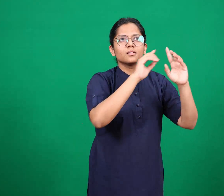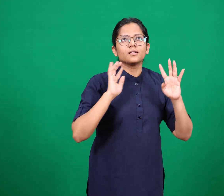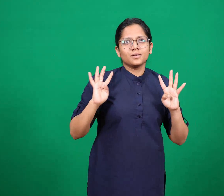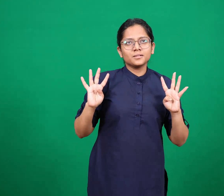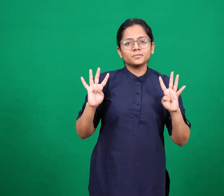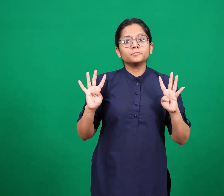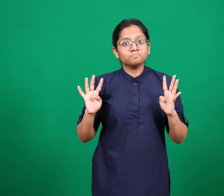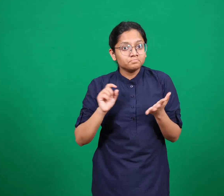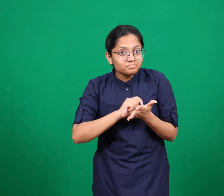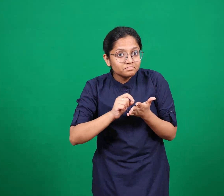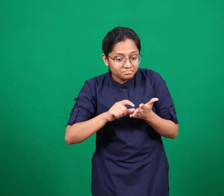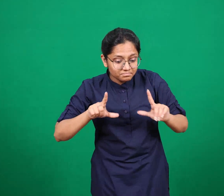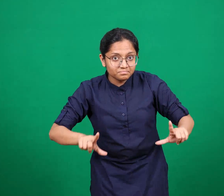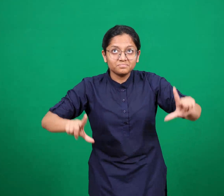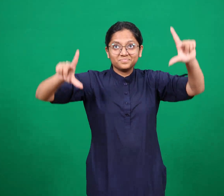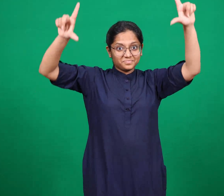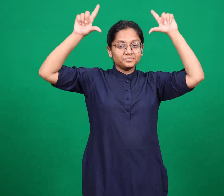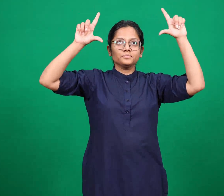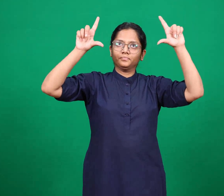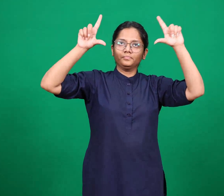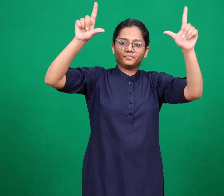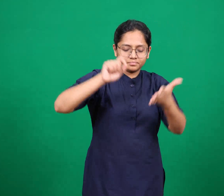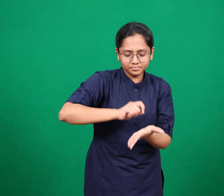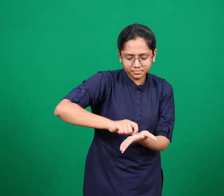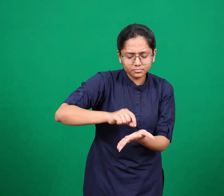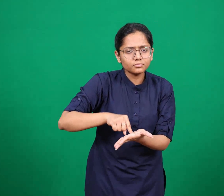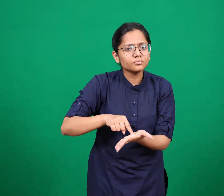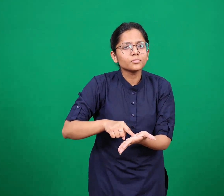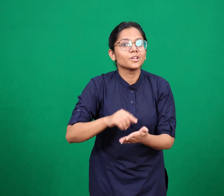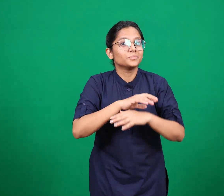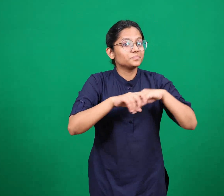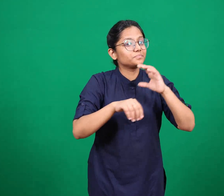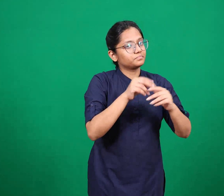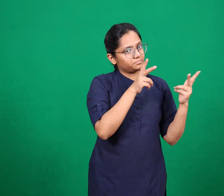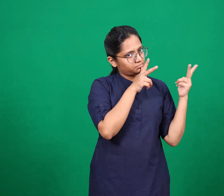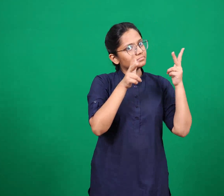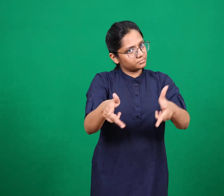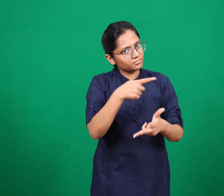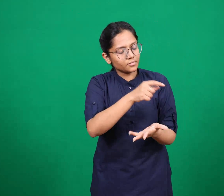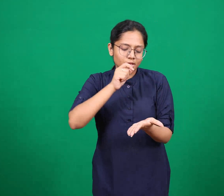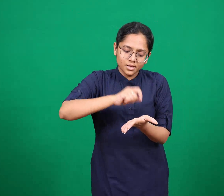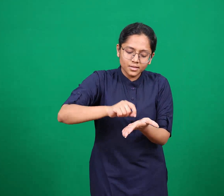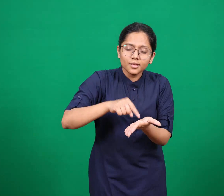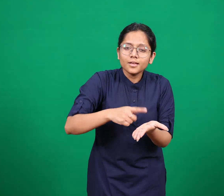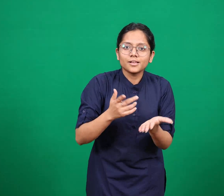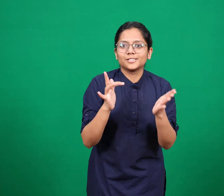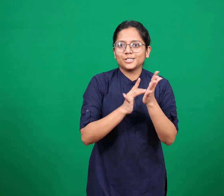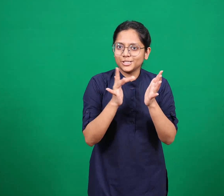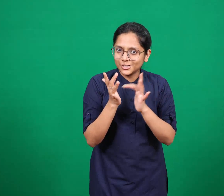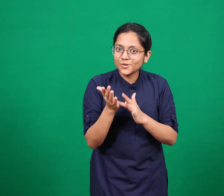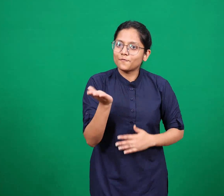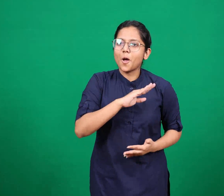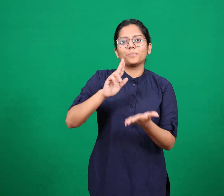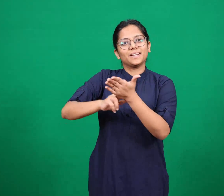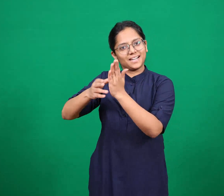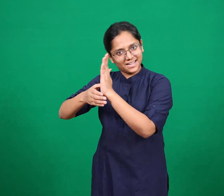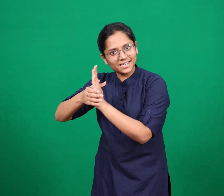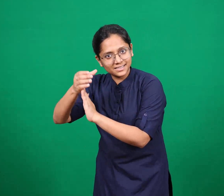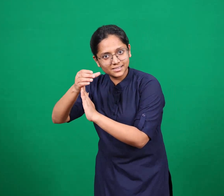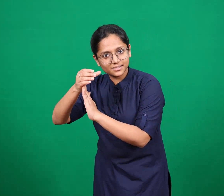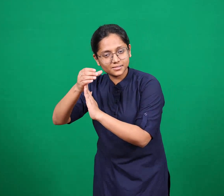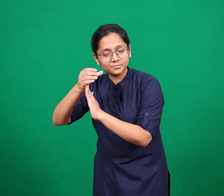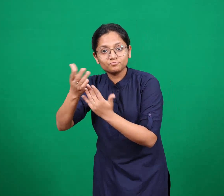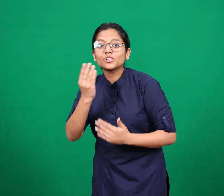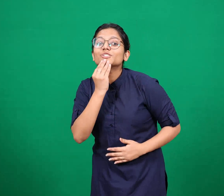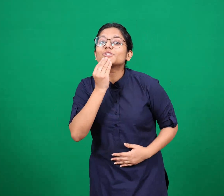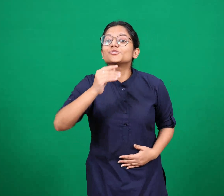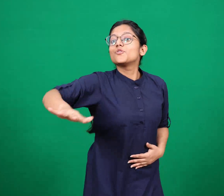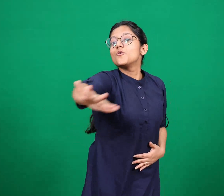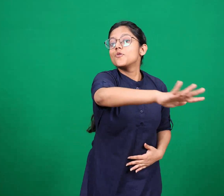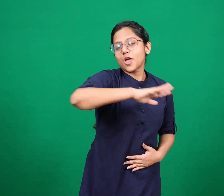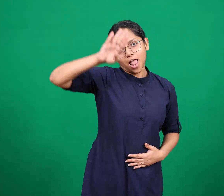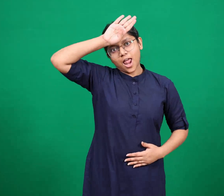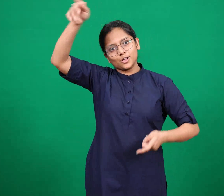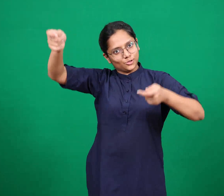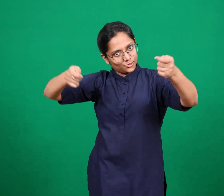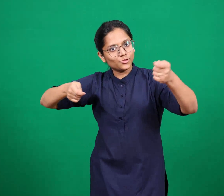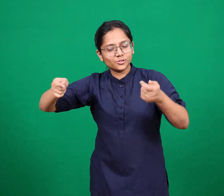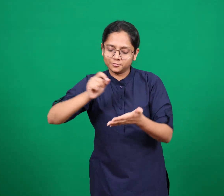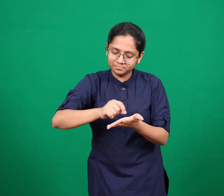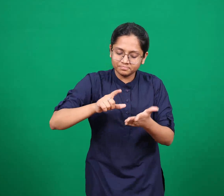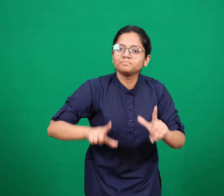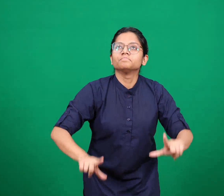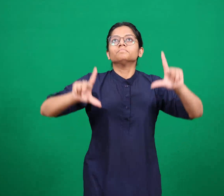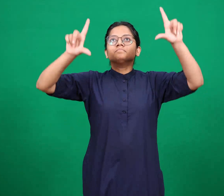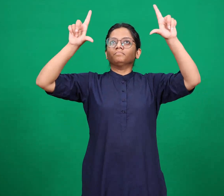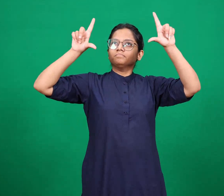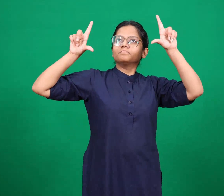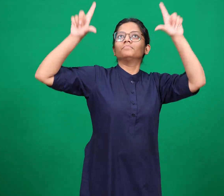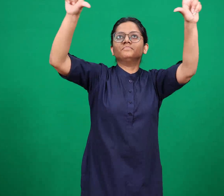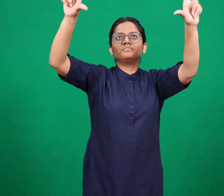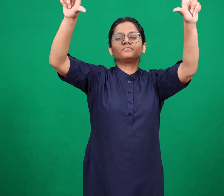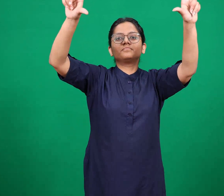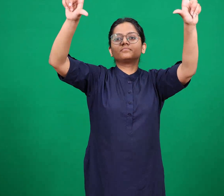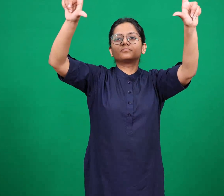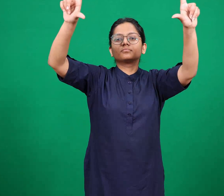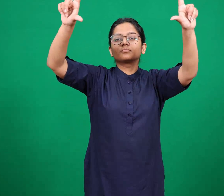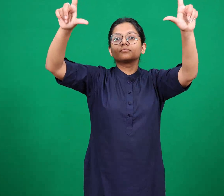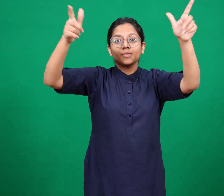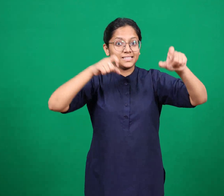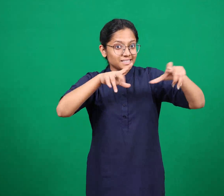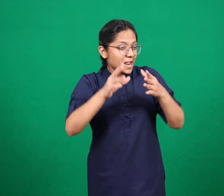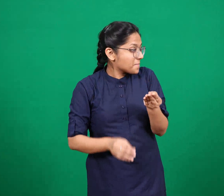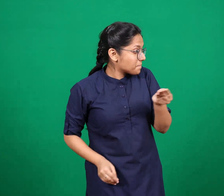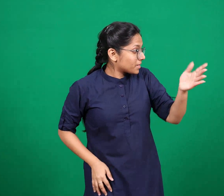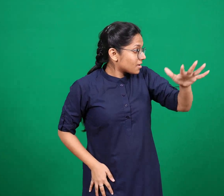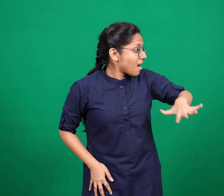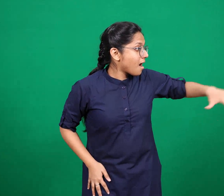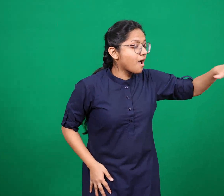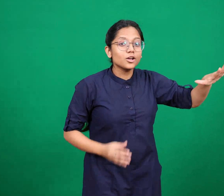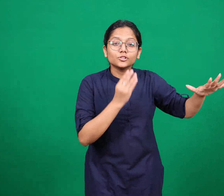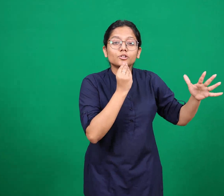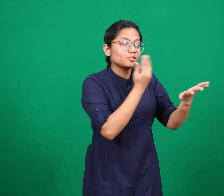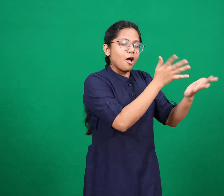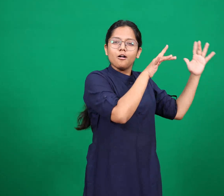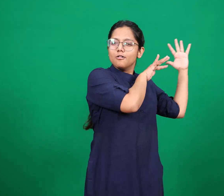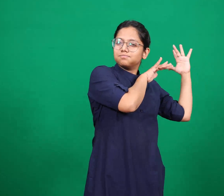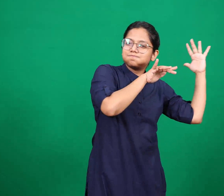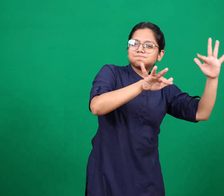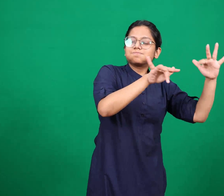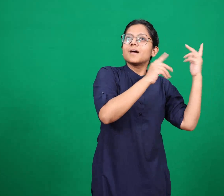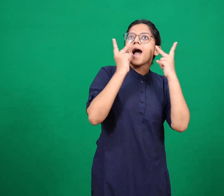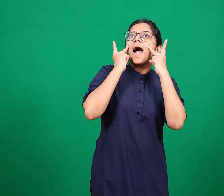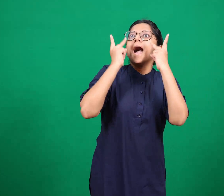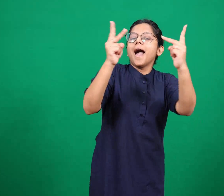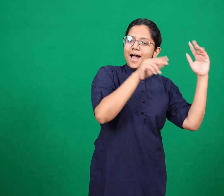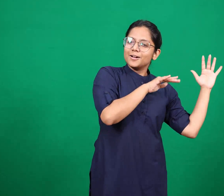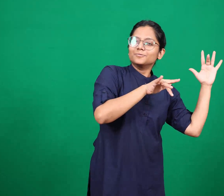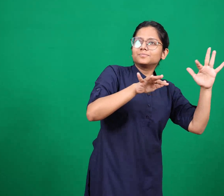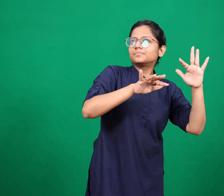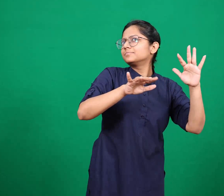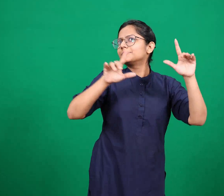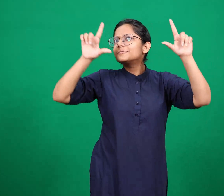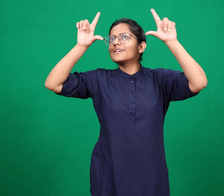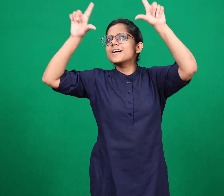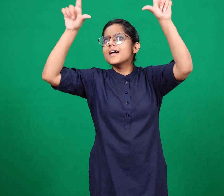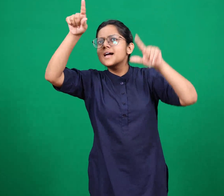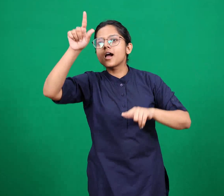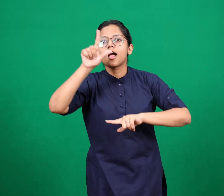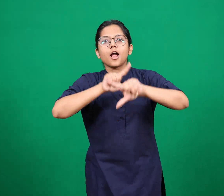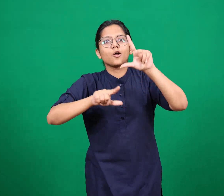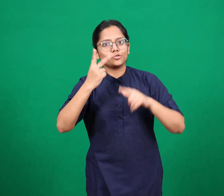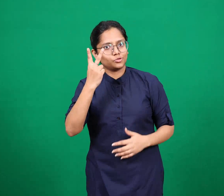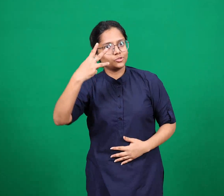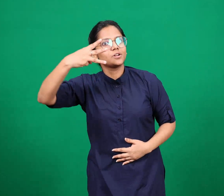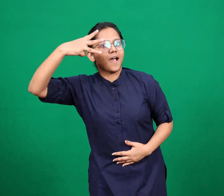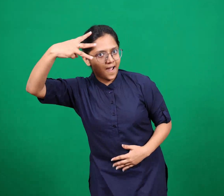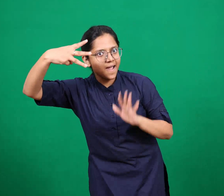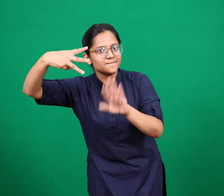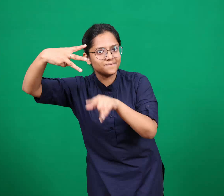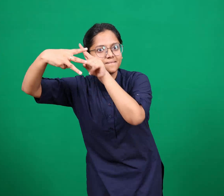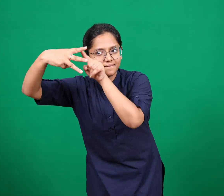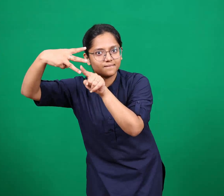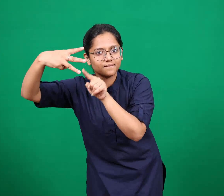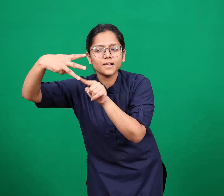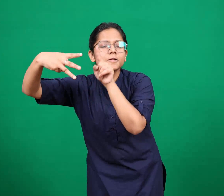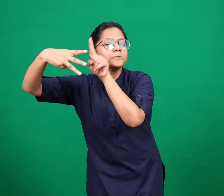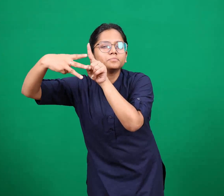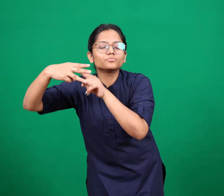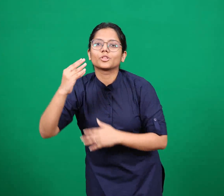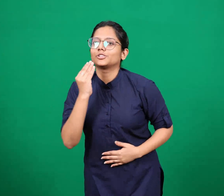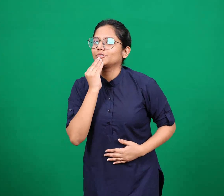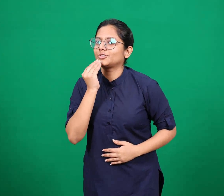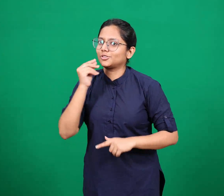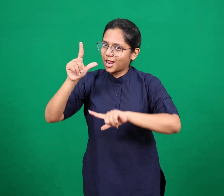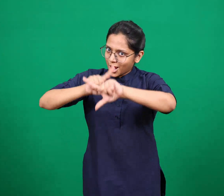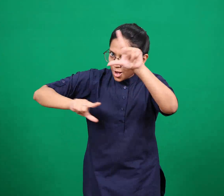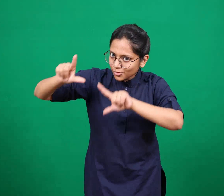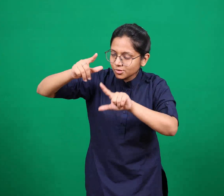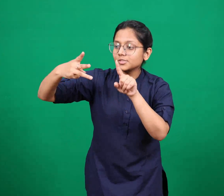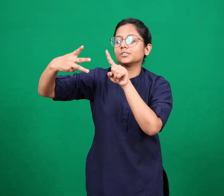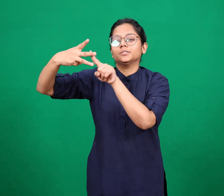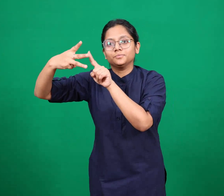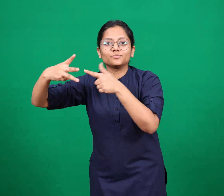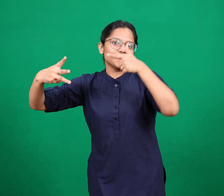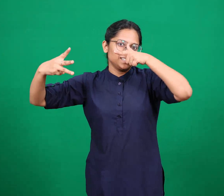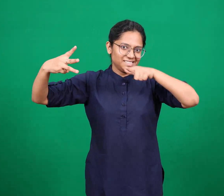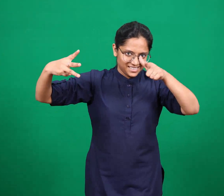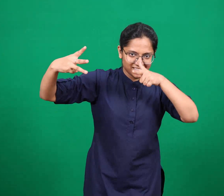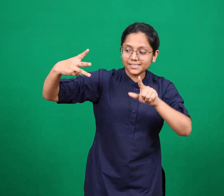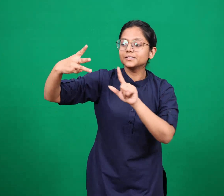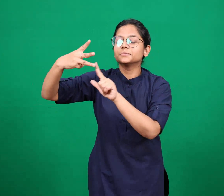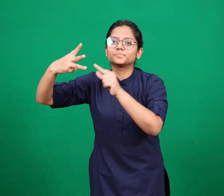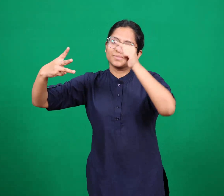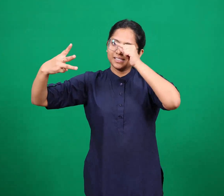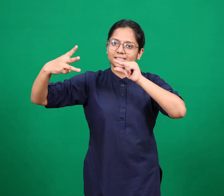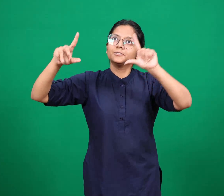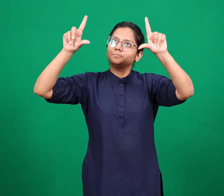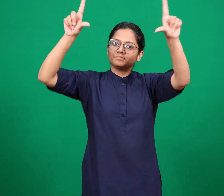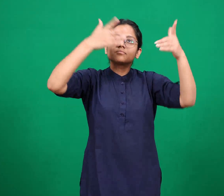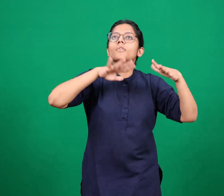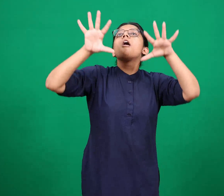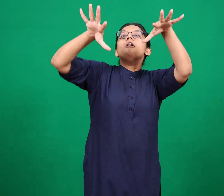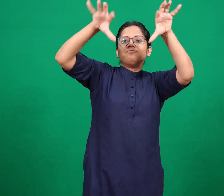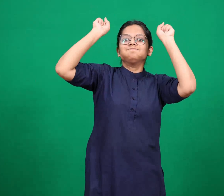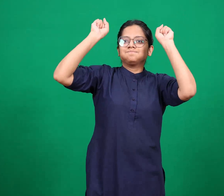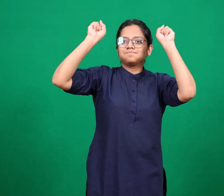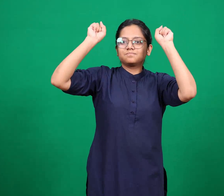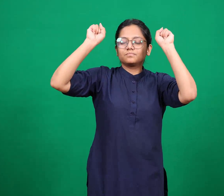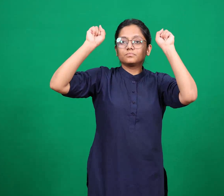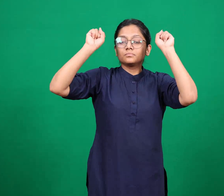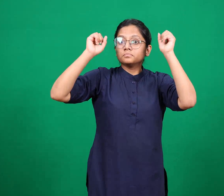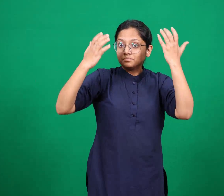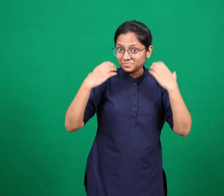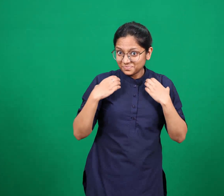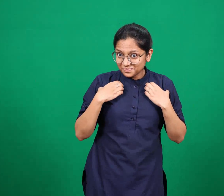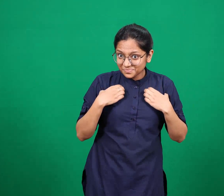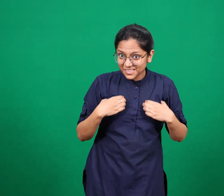Many of the Jews read this sign, because the place where Jesus was crucified was near the city, and it was written in Hebrew, Latin, and Greek.